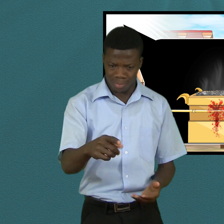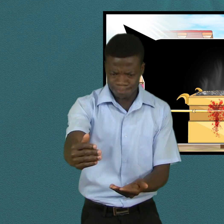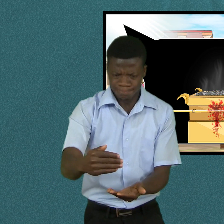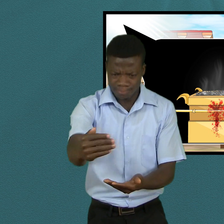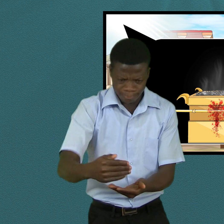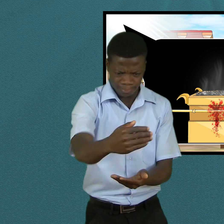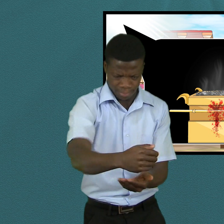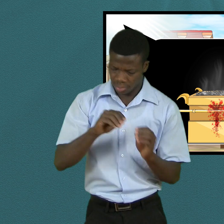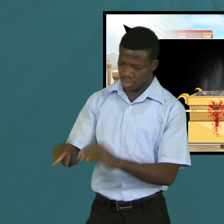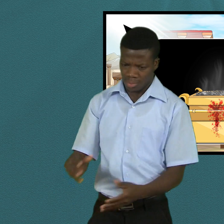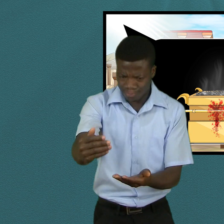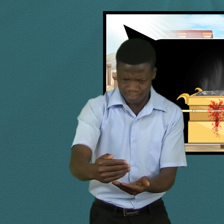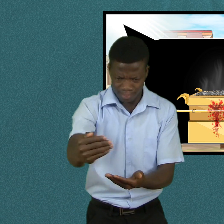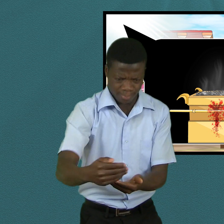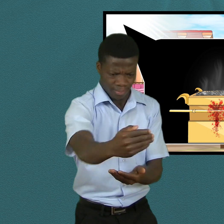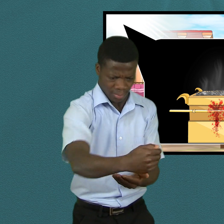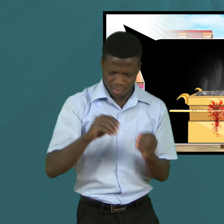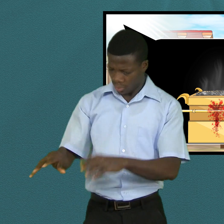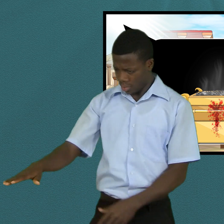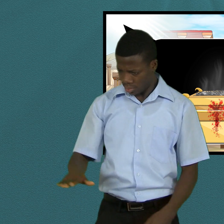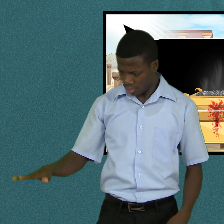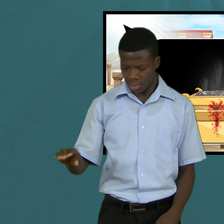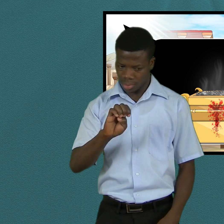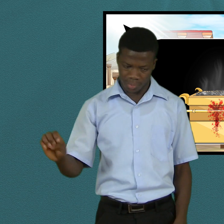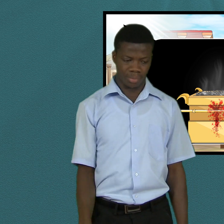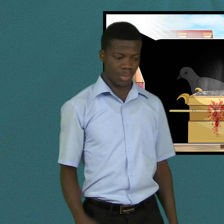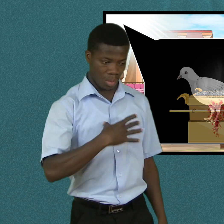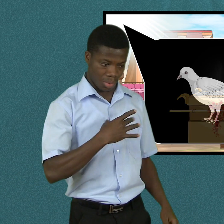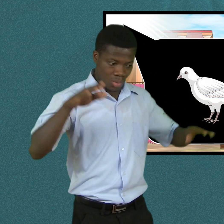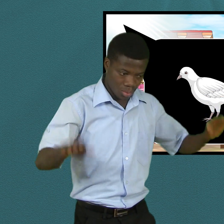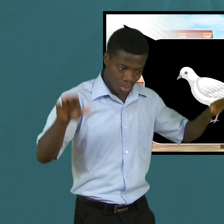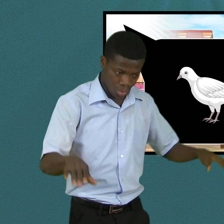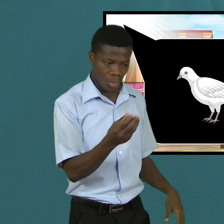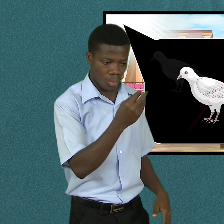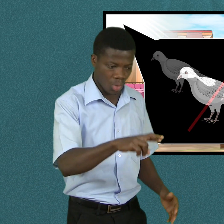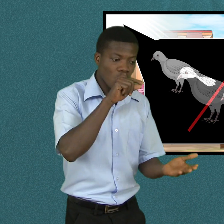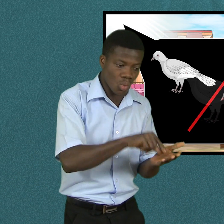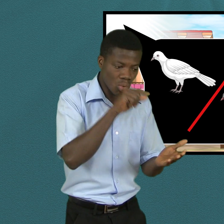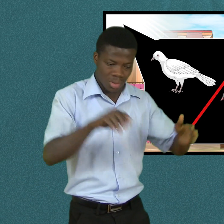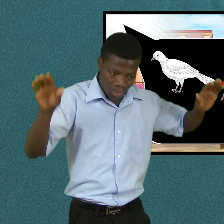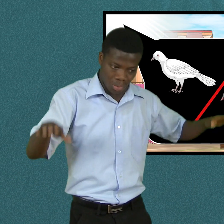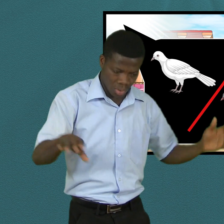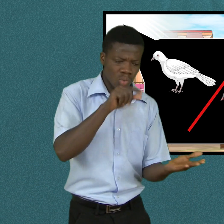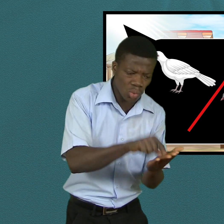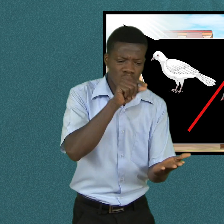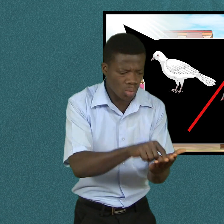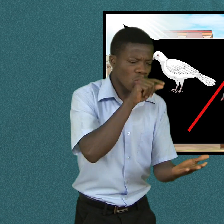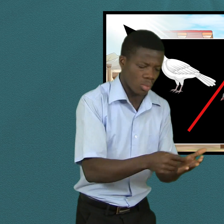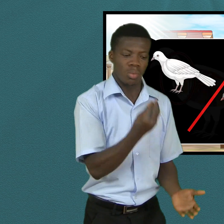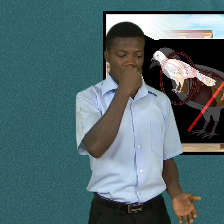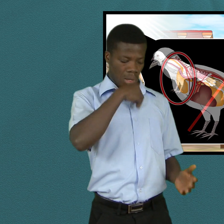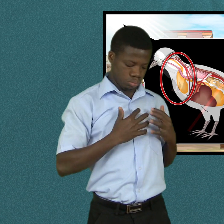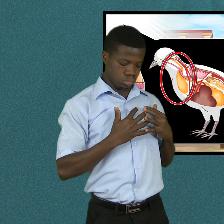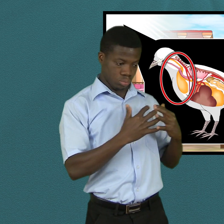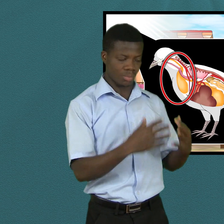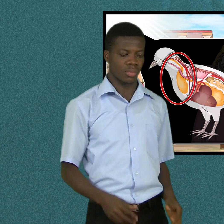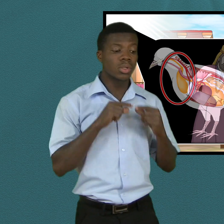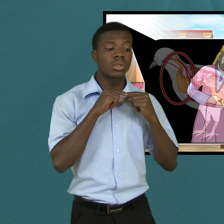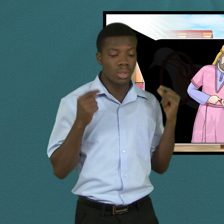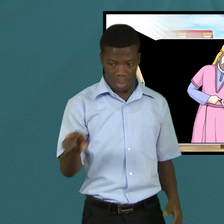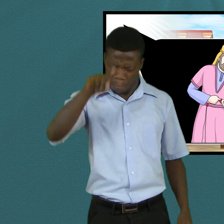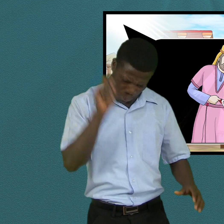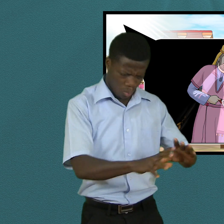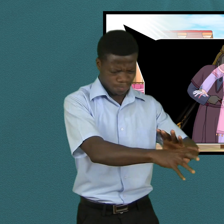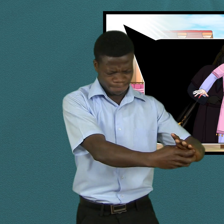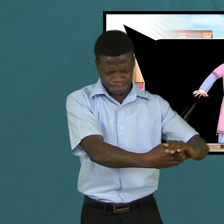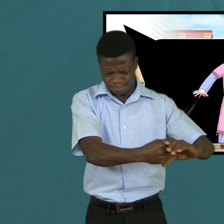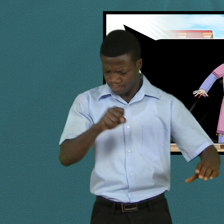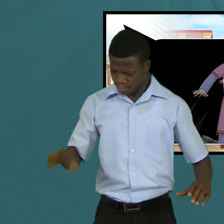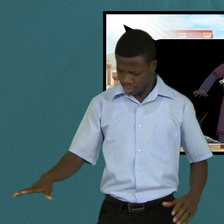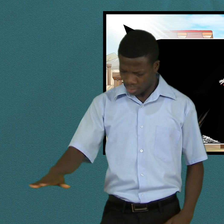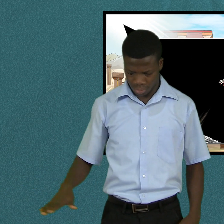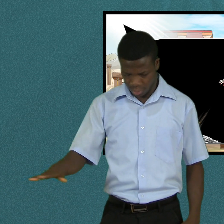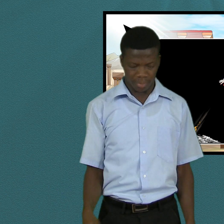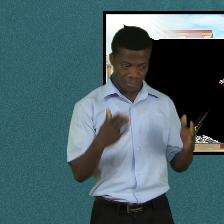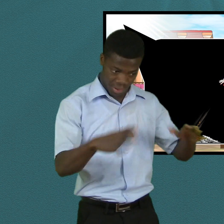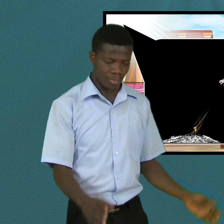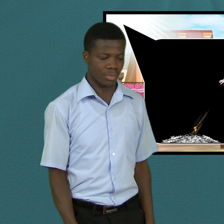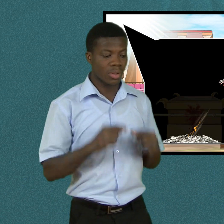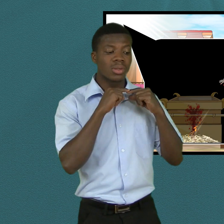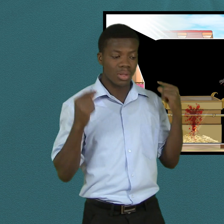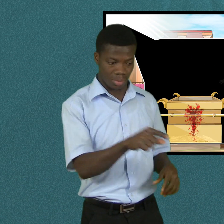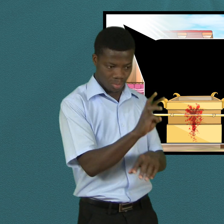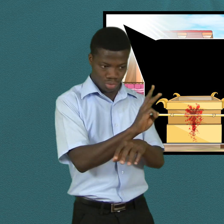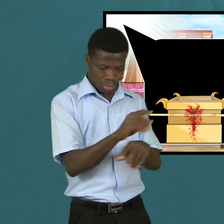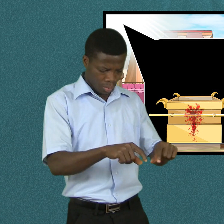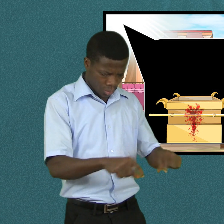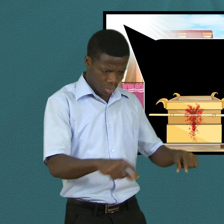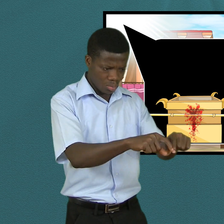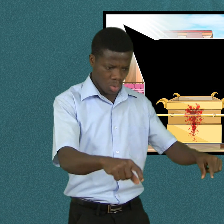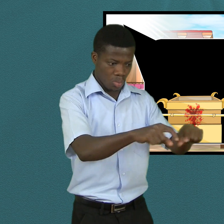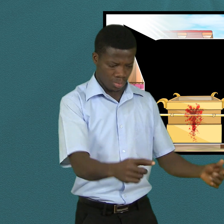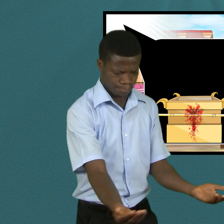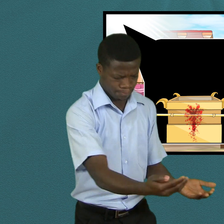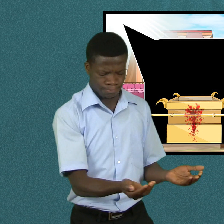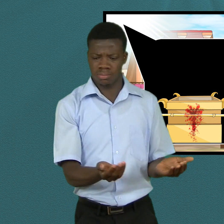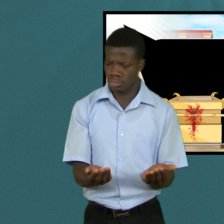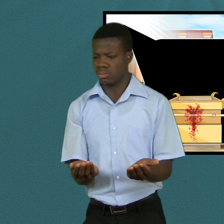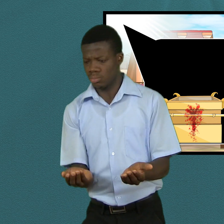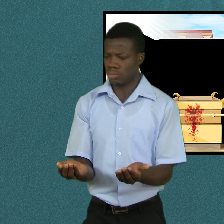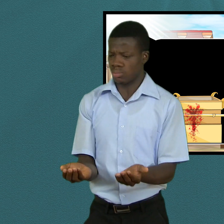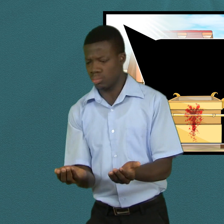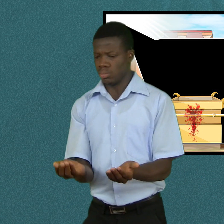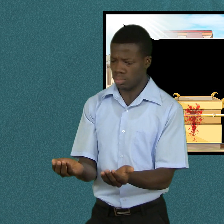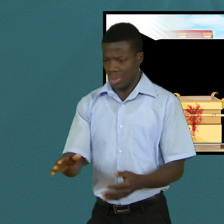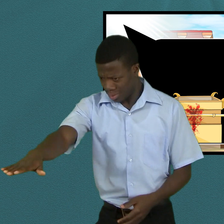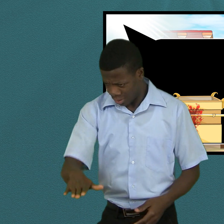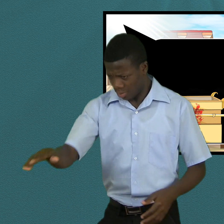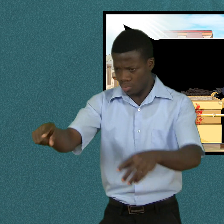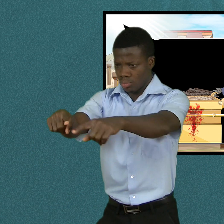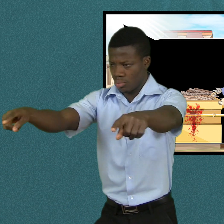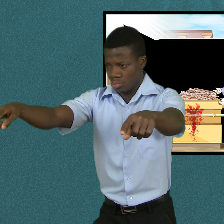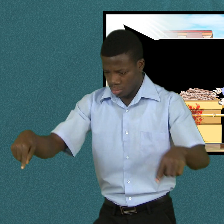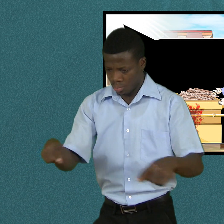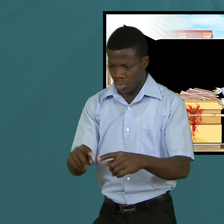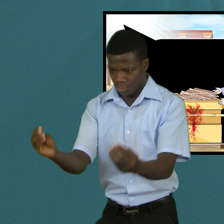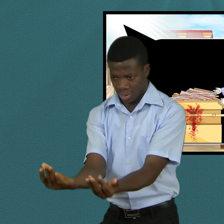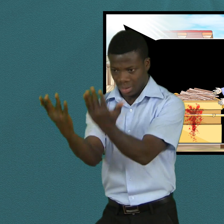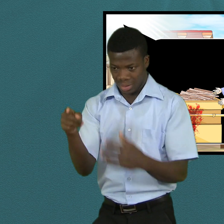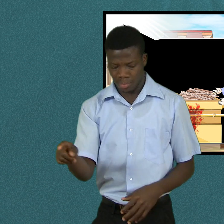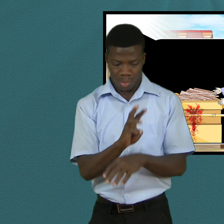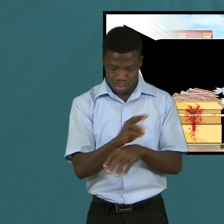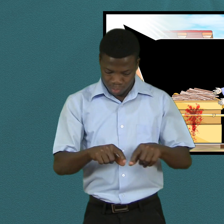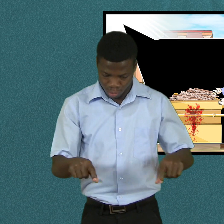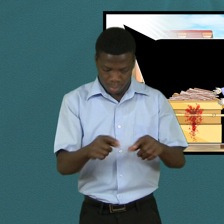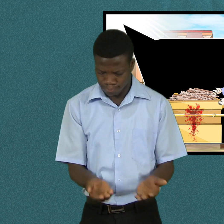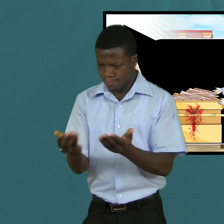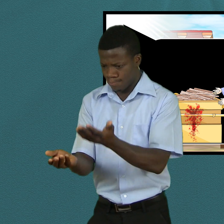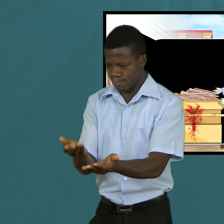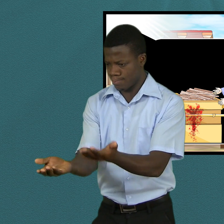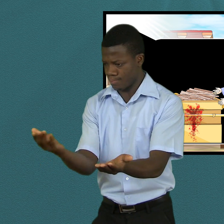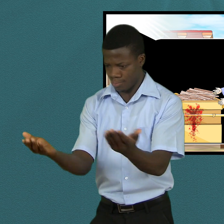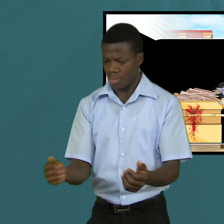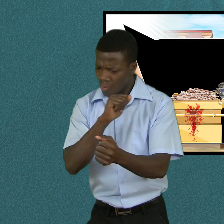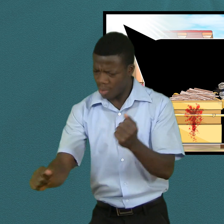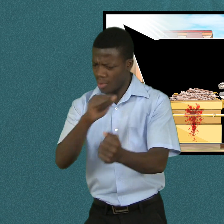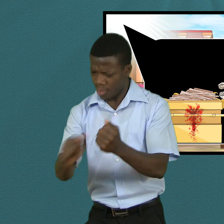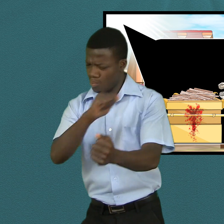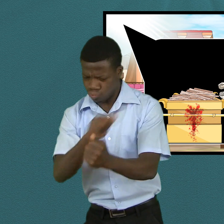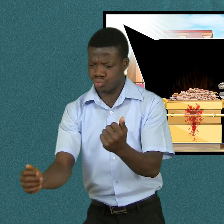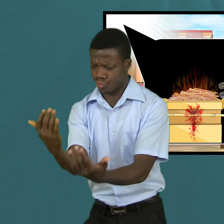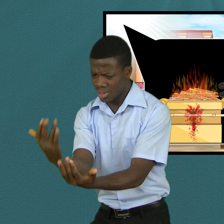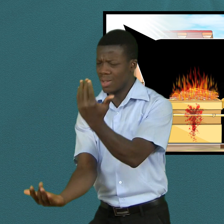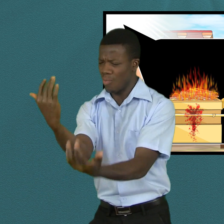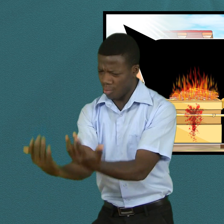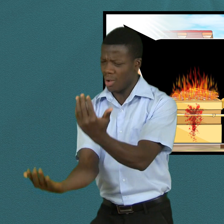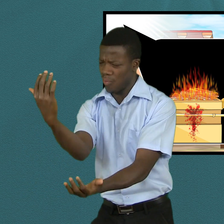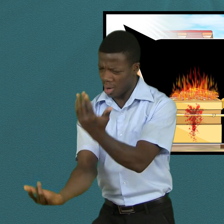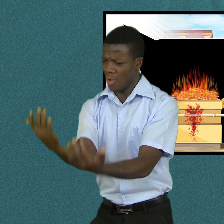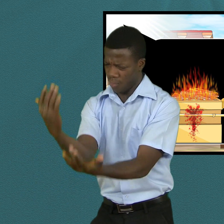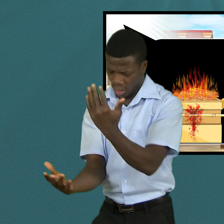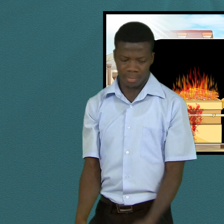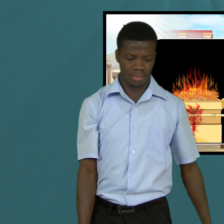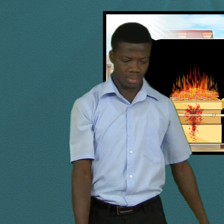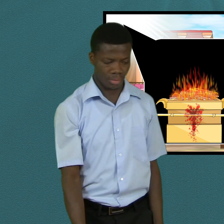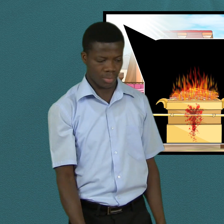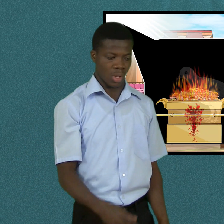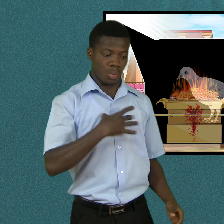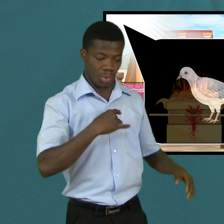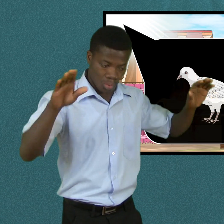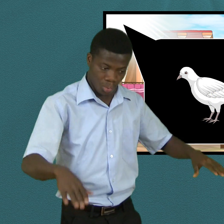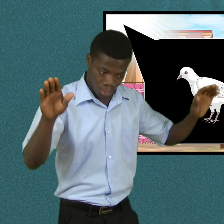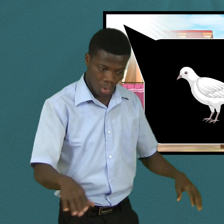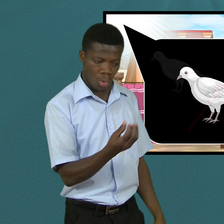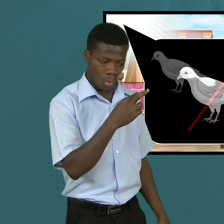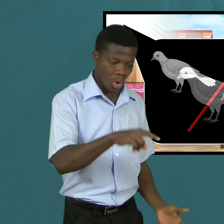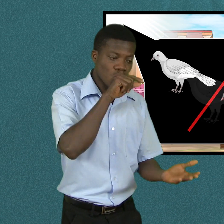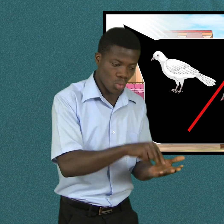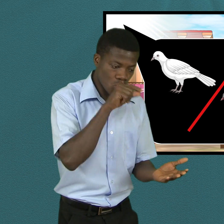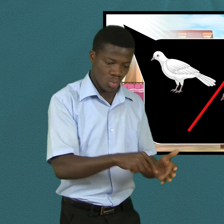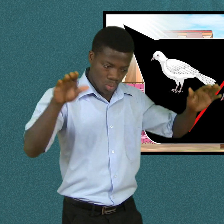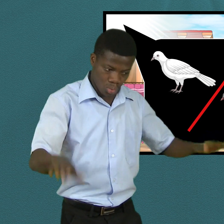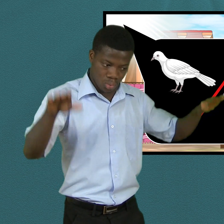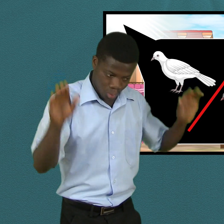And he is to remove the crop with its contents and throw it to the east side of the altar, in the place for ashes.